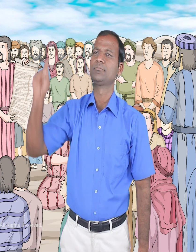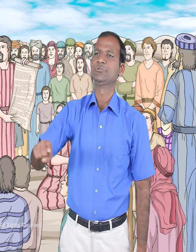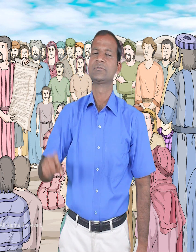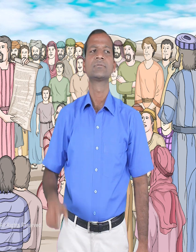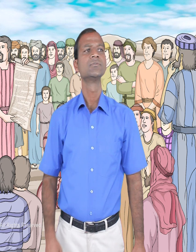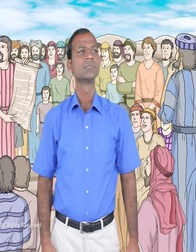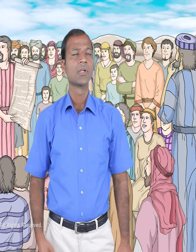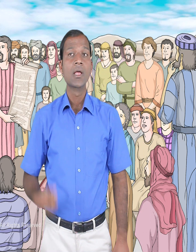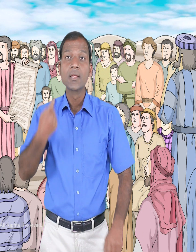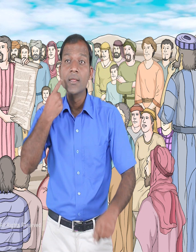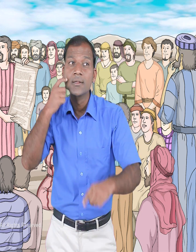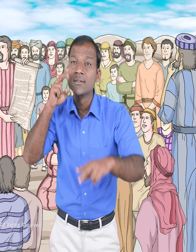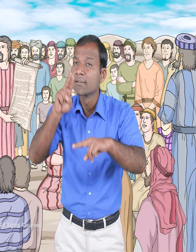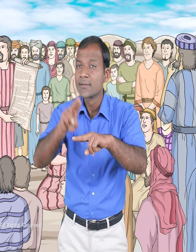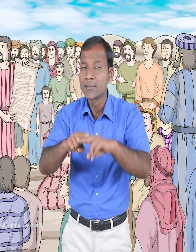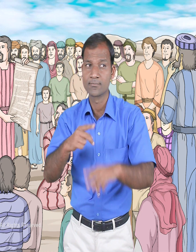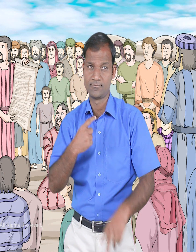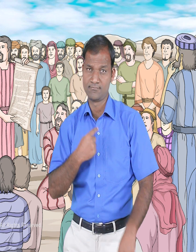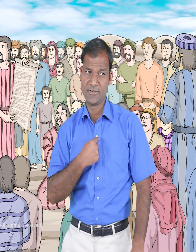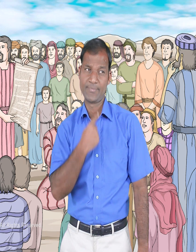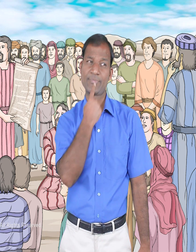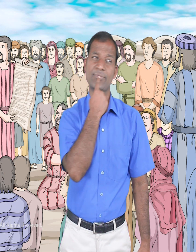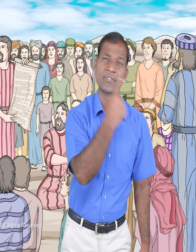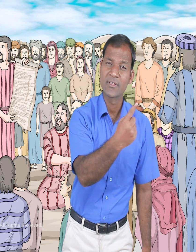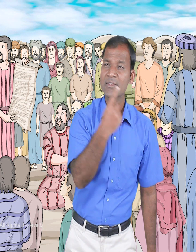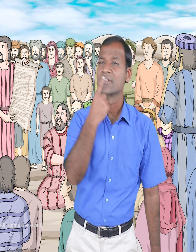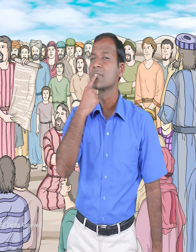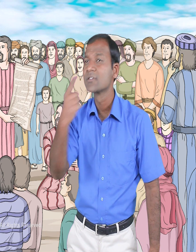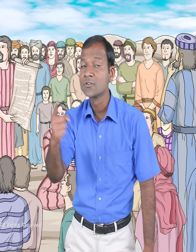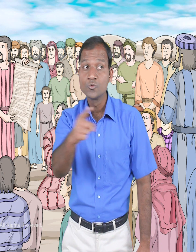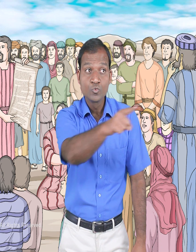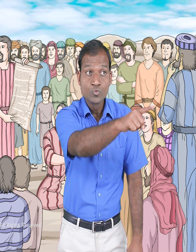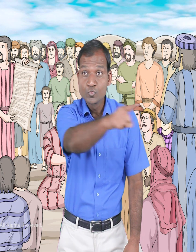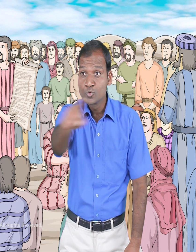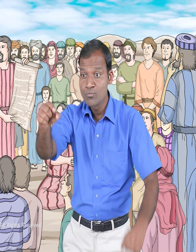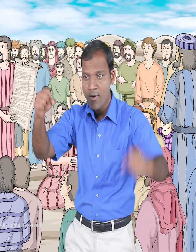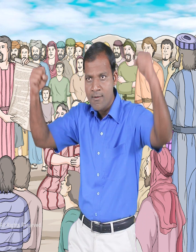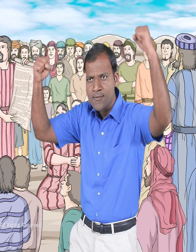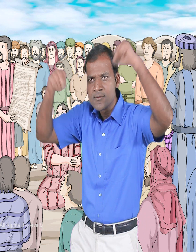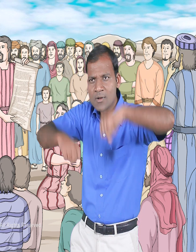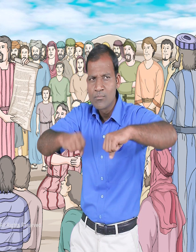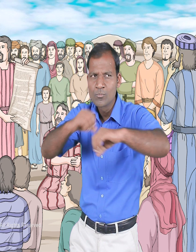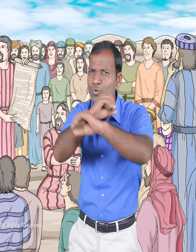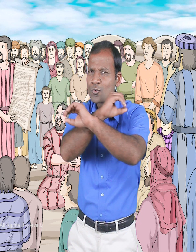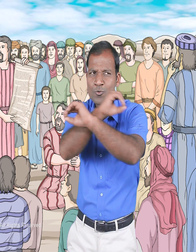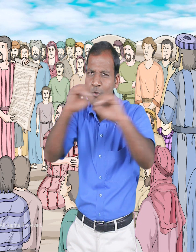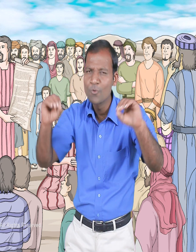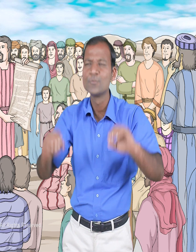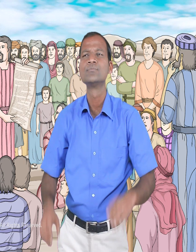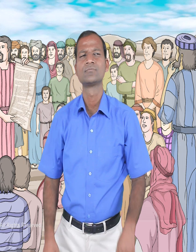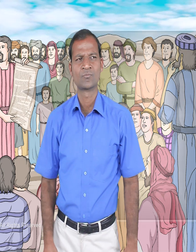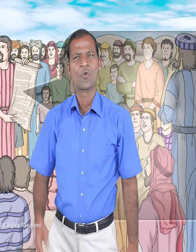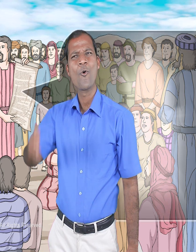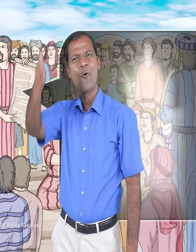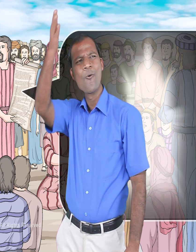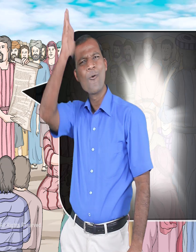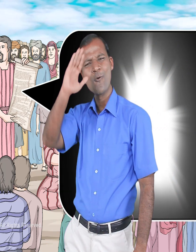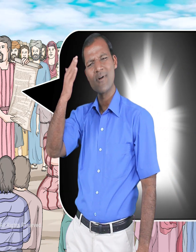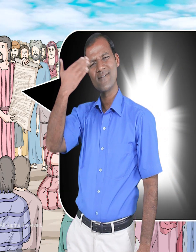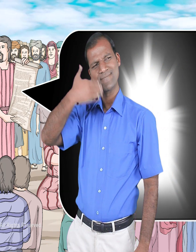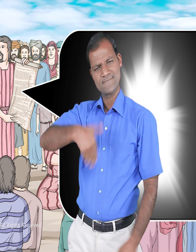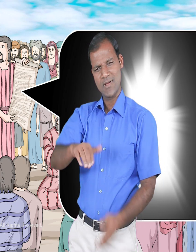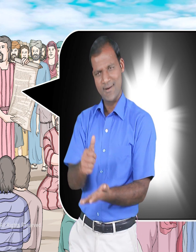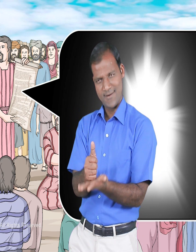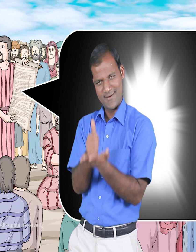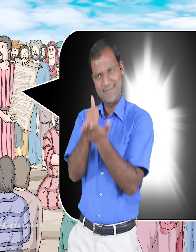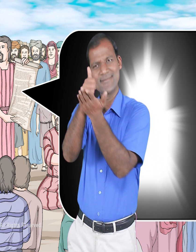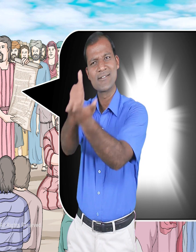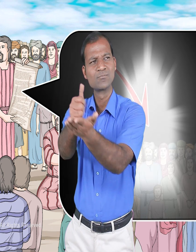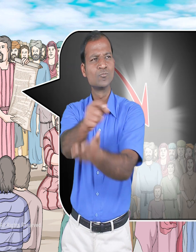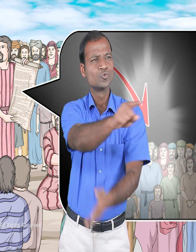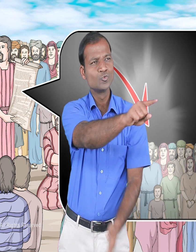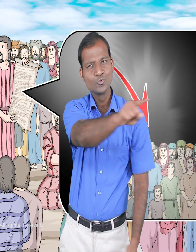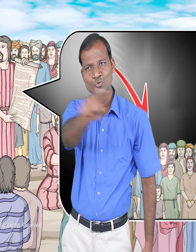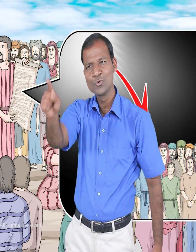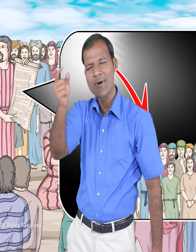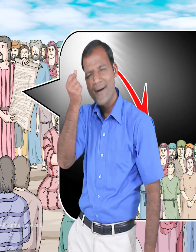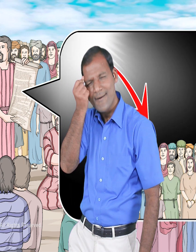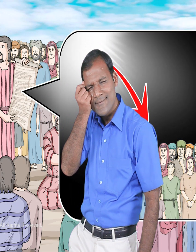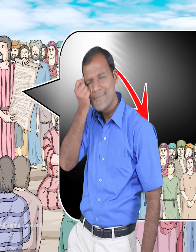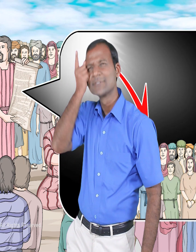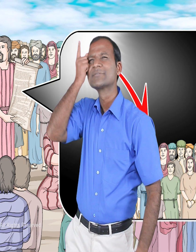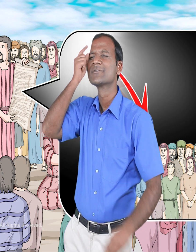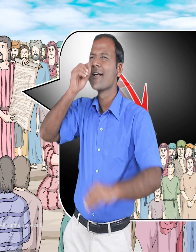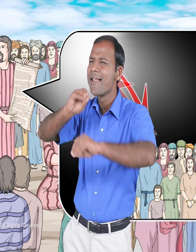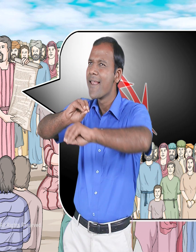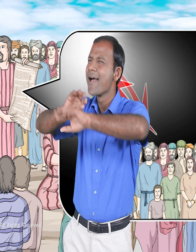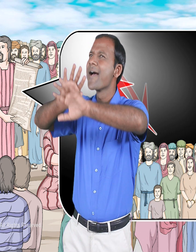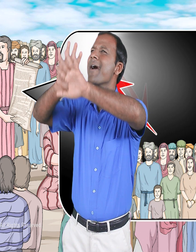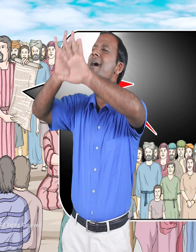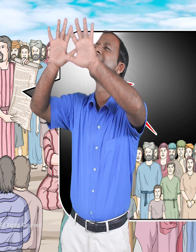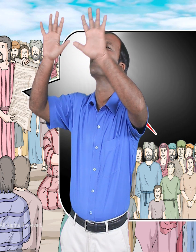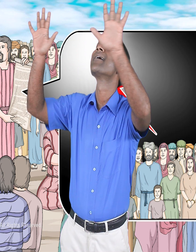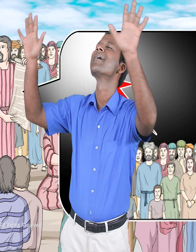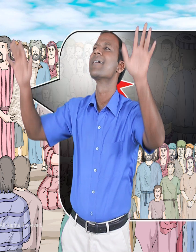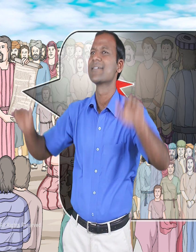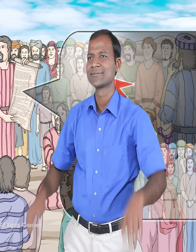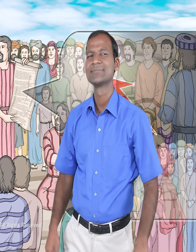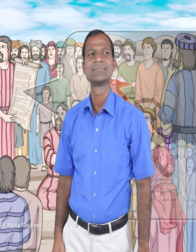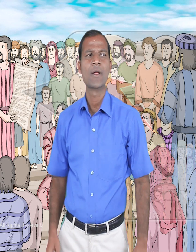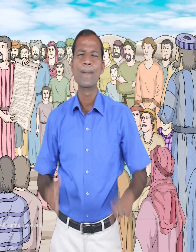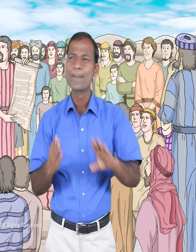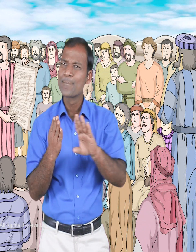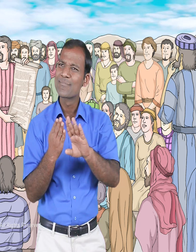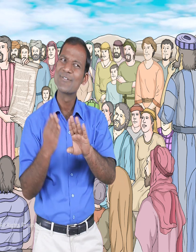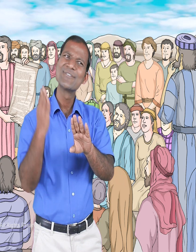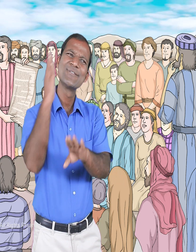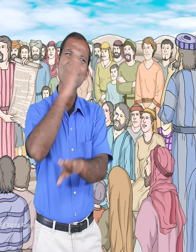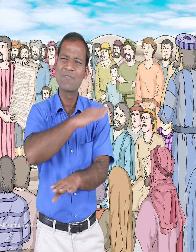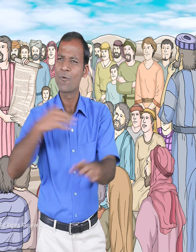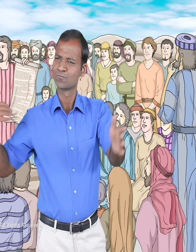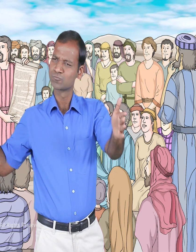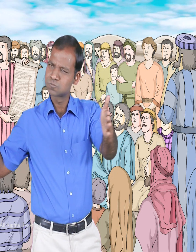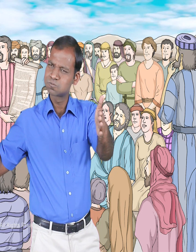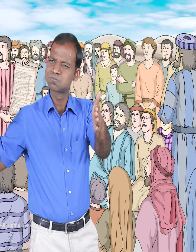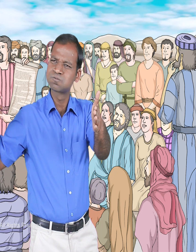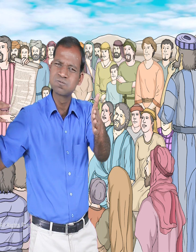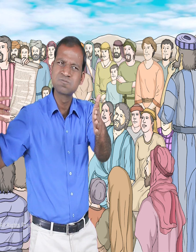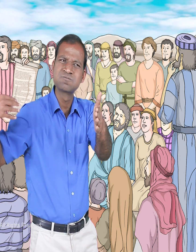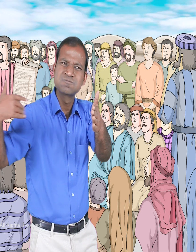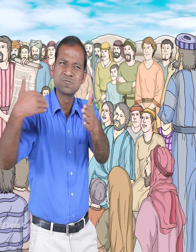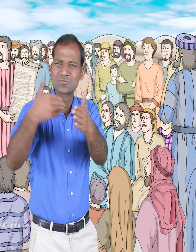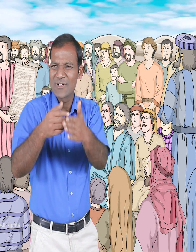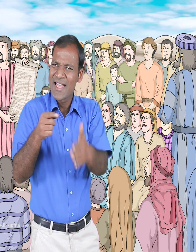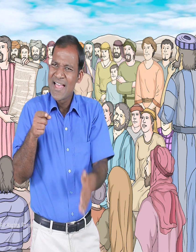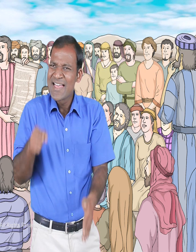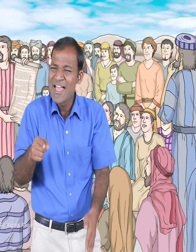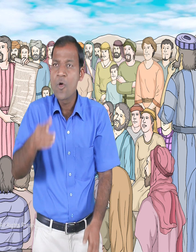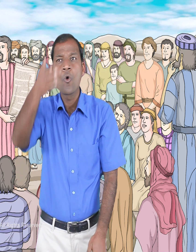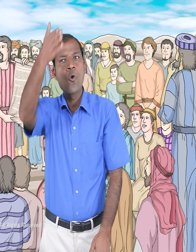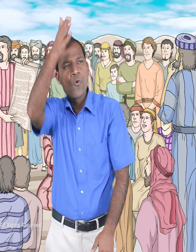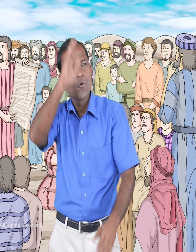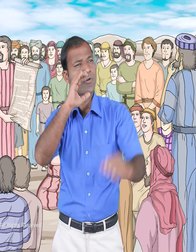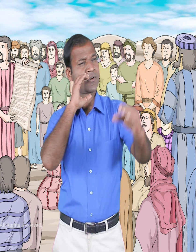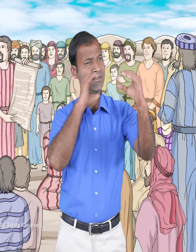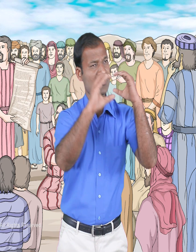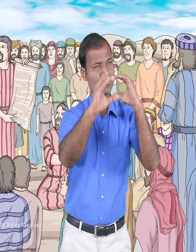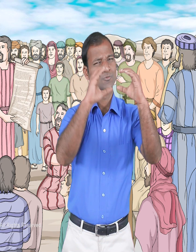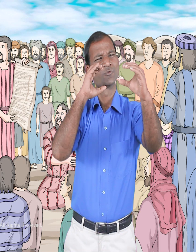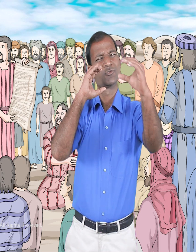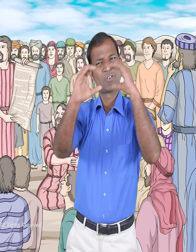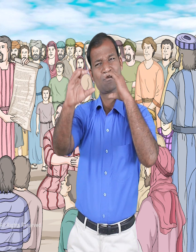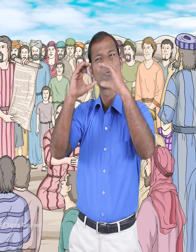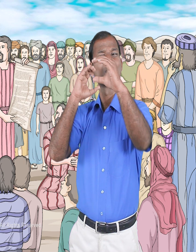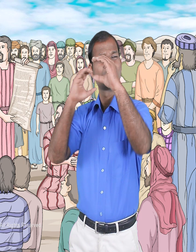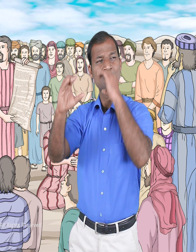All of us who are mature should embrace this point of view.